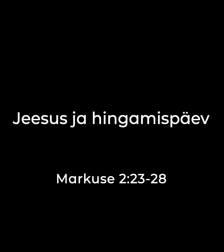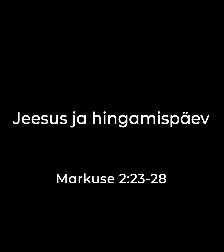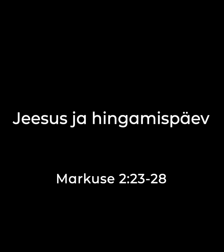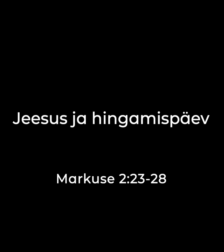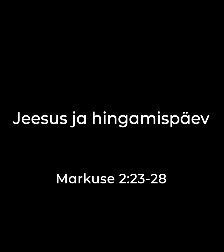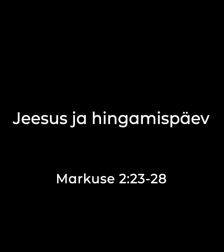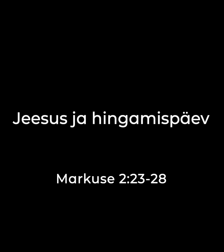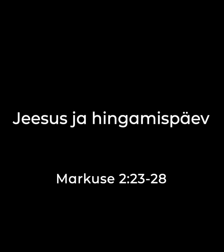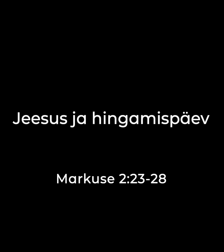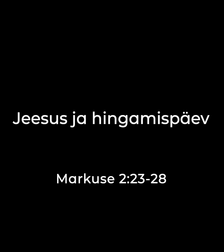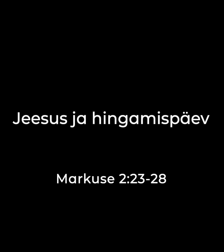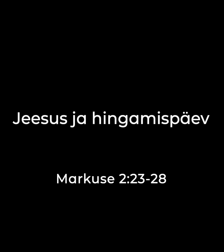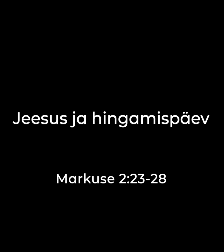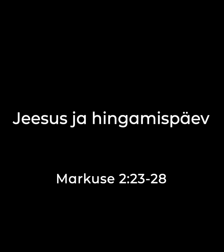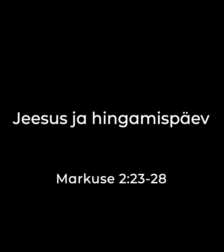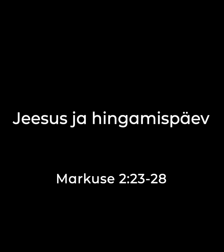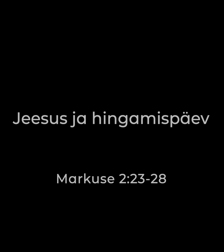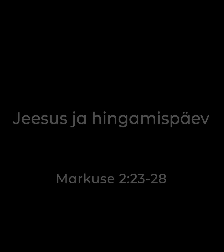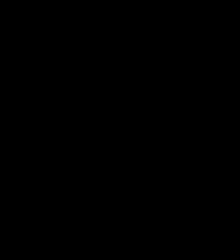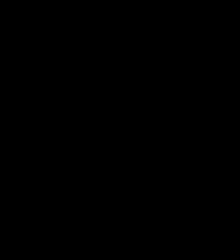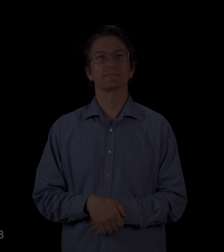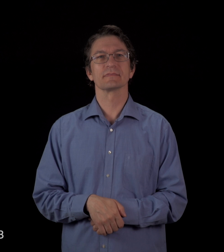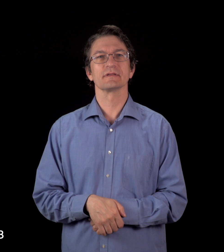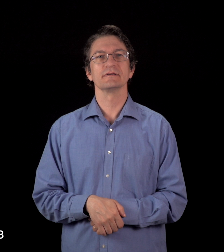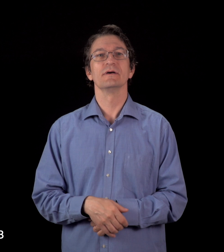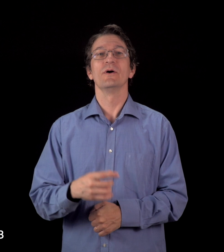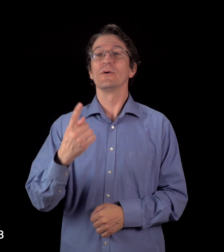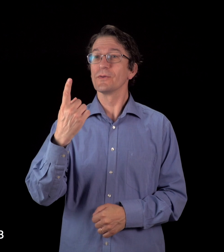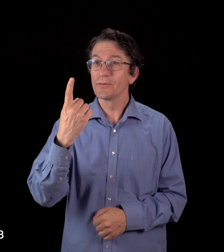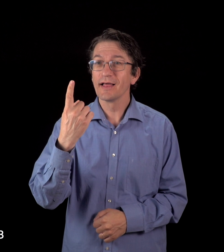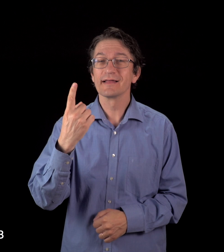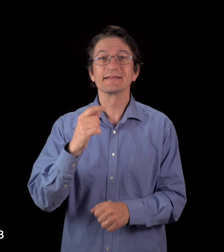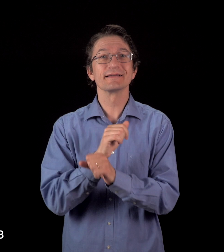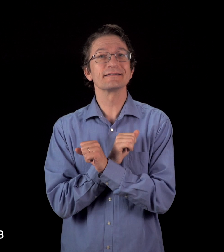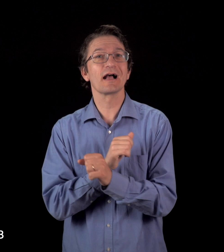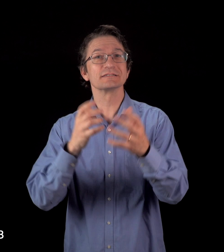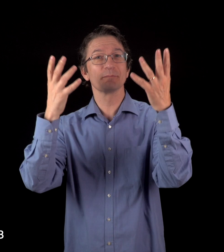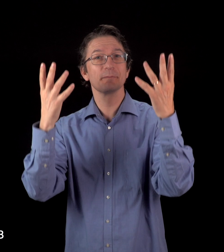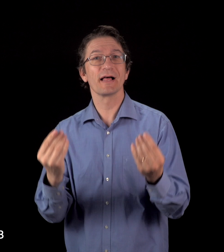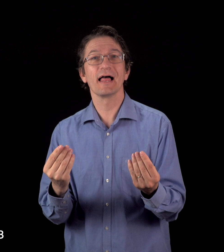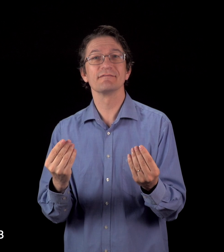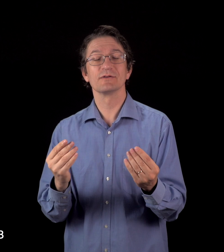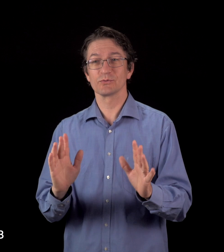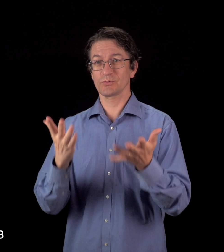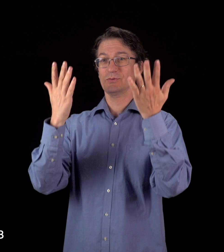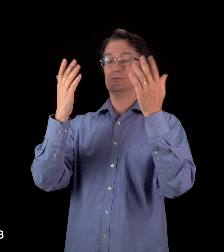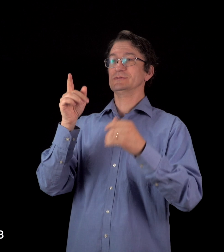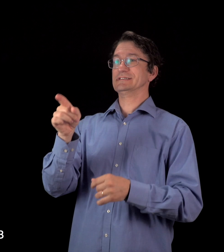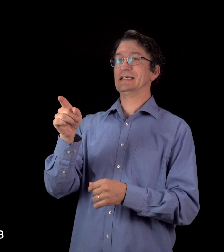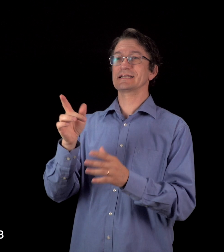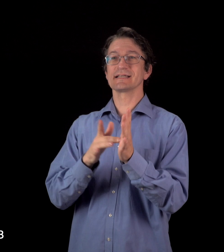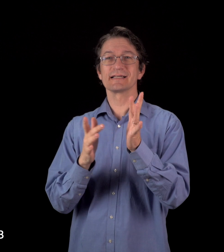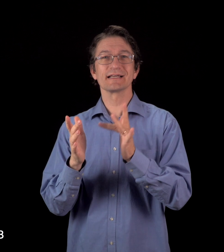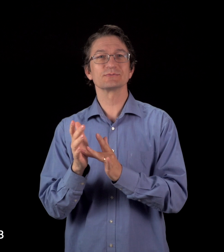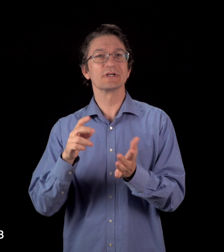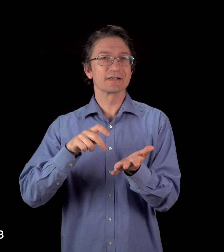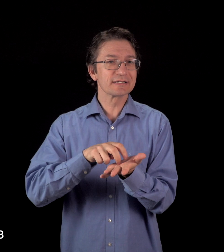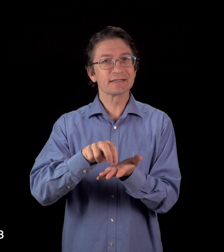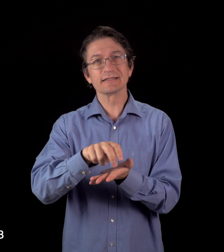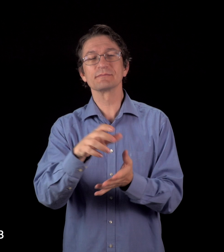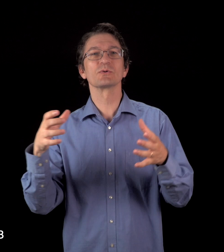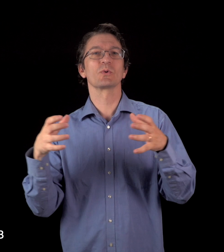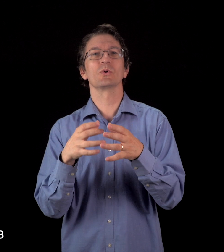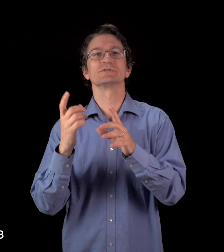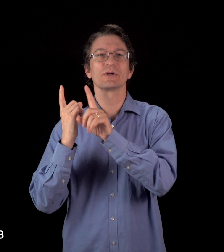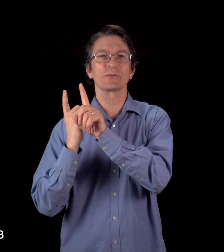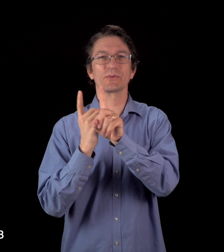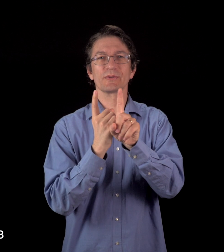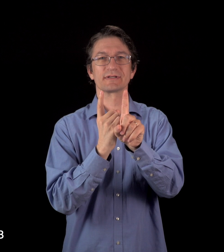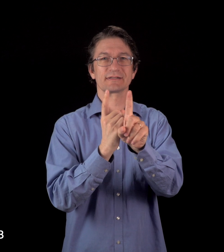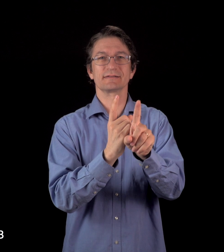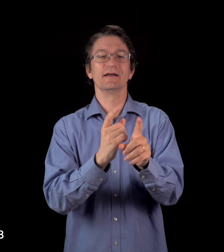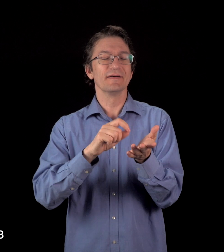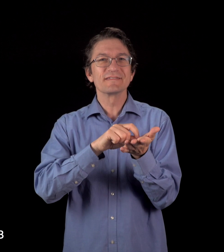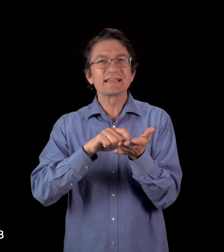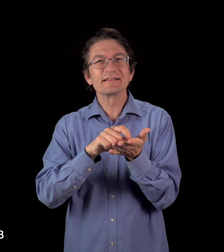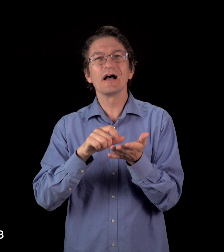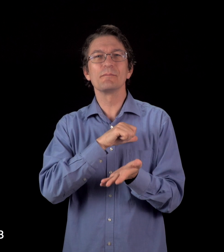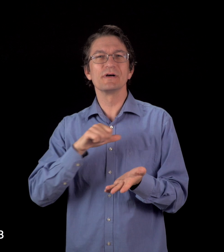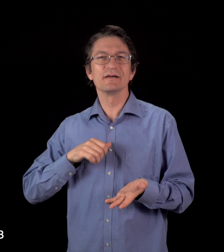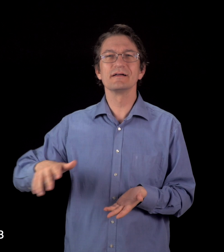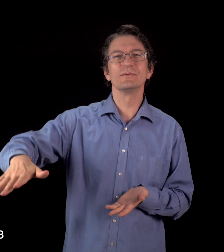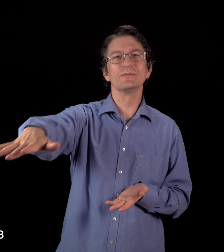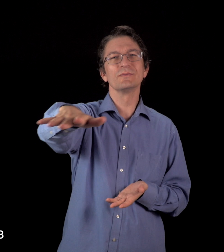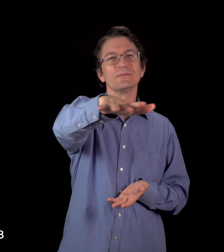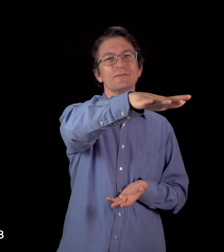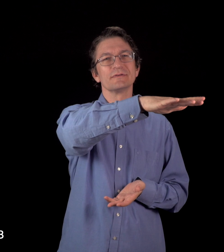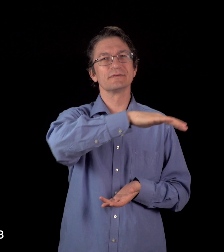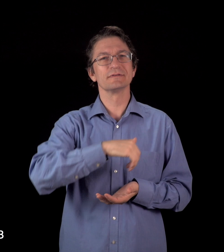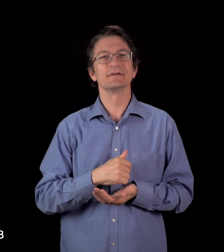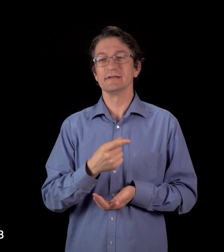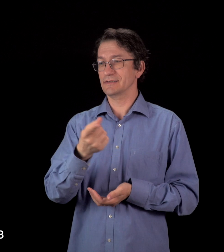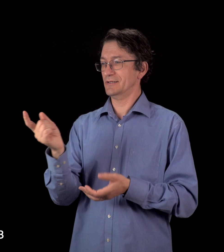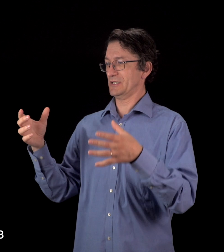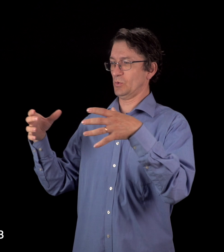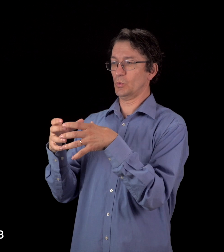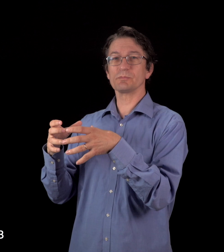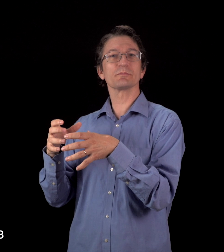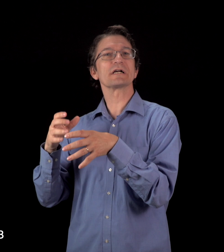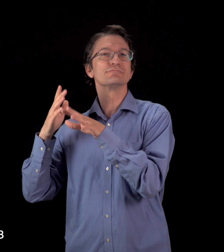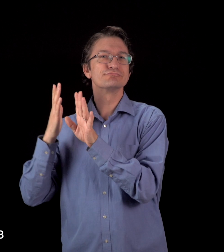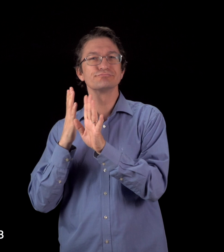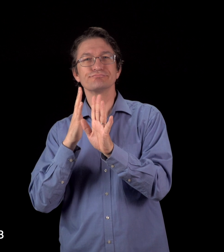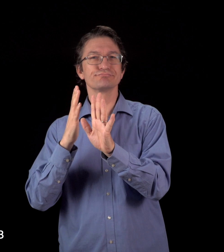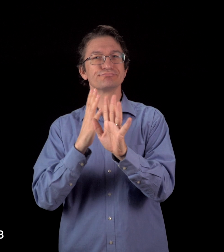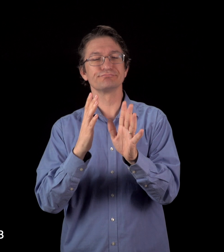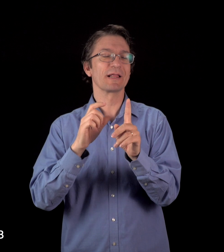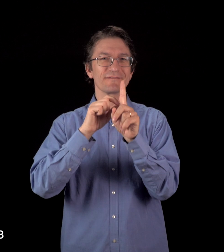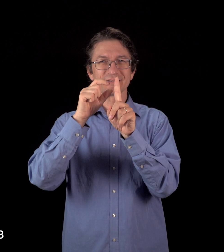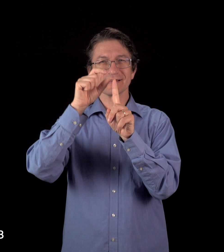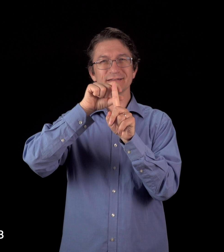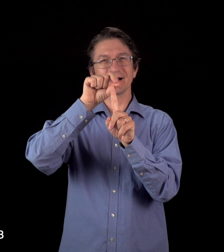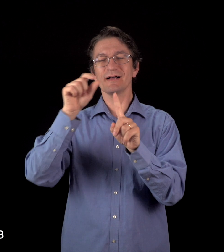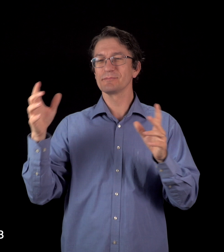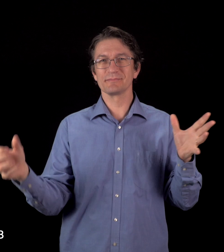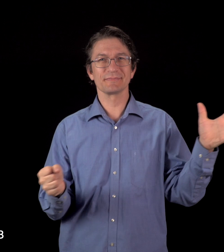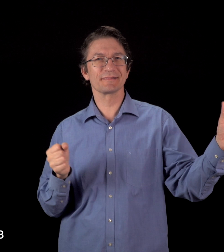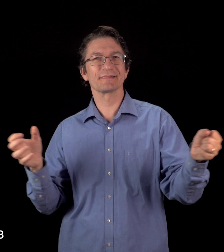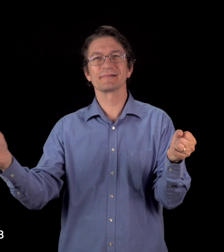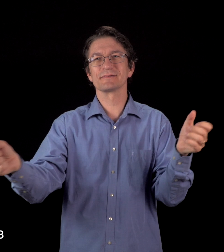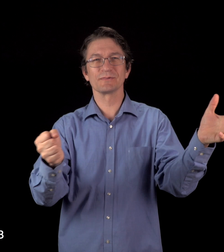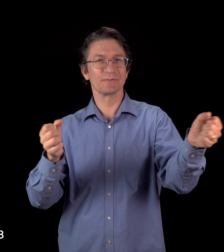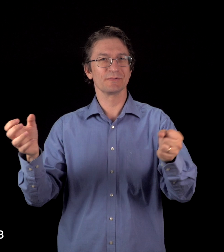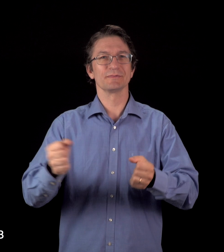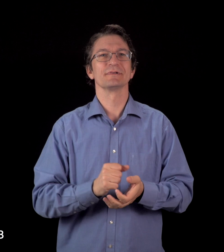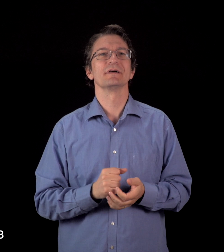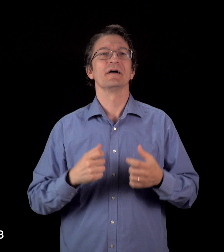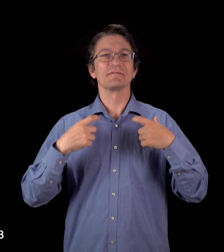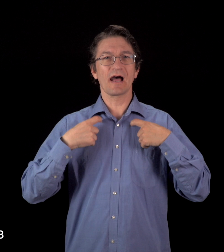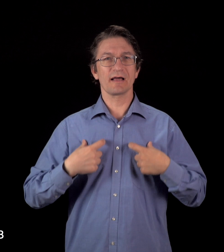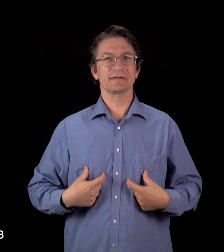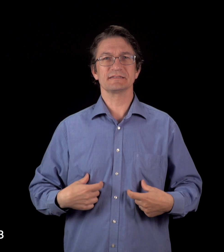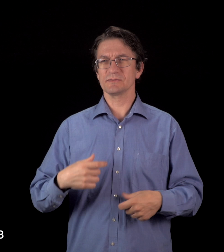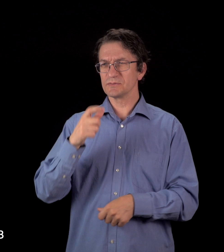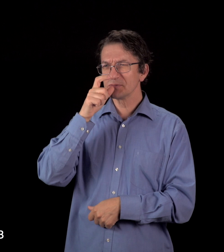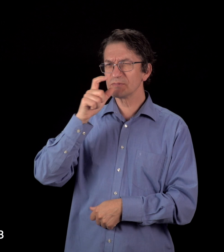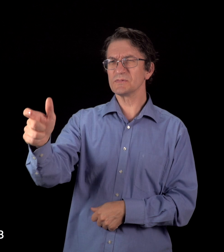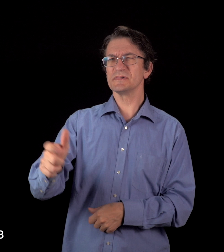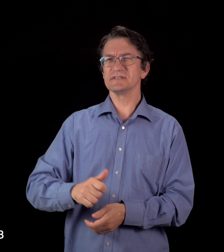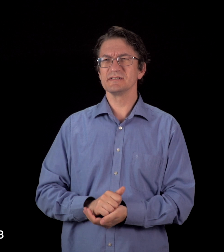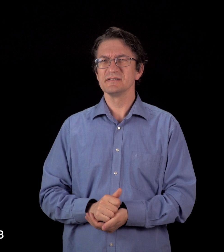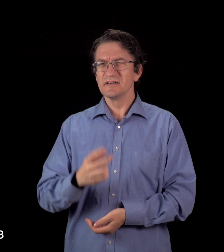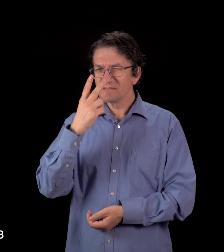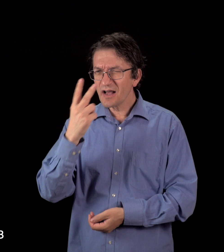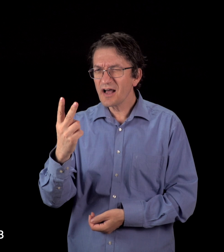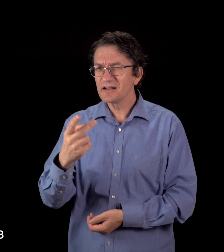One Sabbath Jesus was passing through the grainfields, and His disciples began to pick the heads of grain as they walked along.